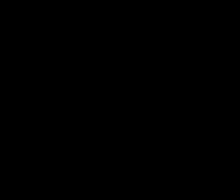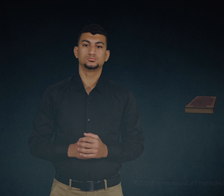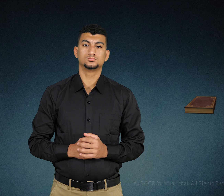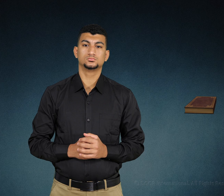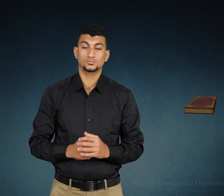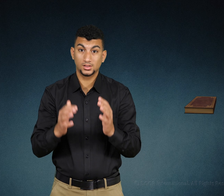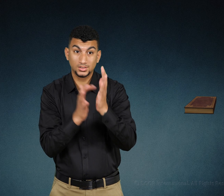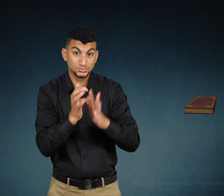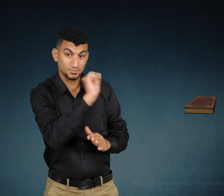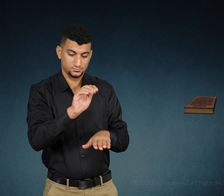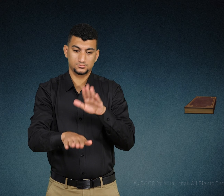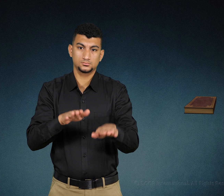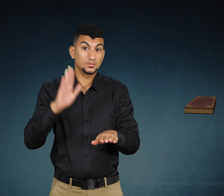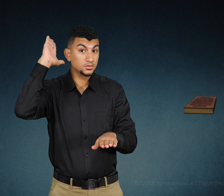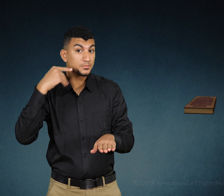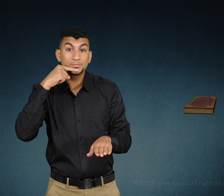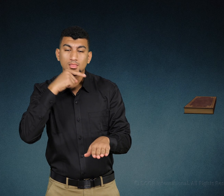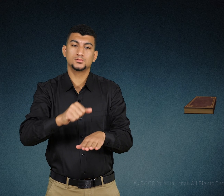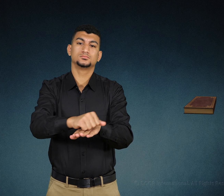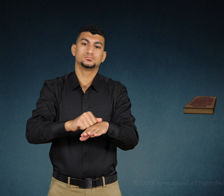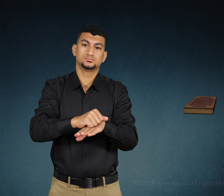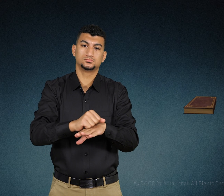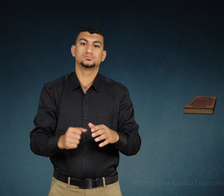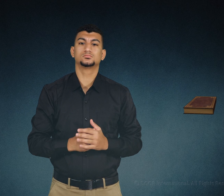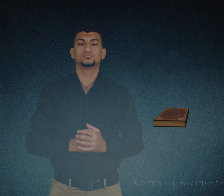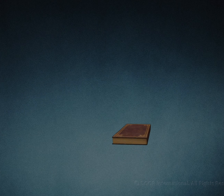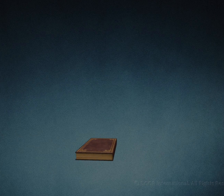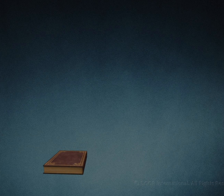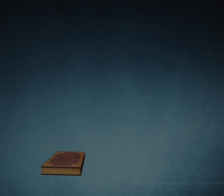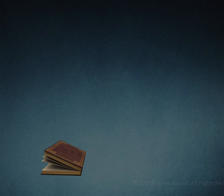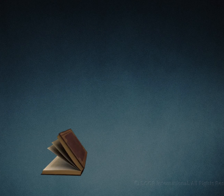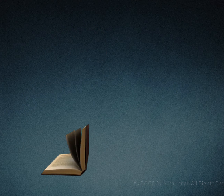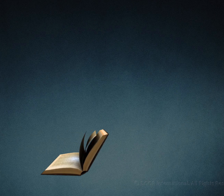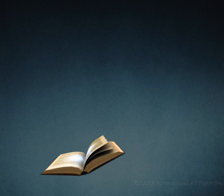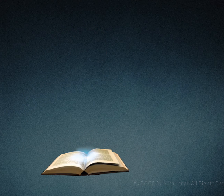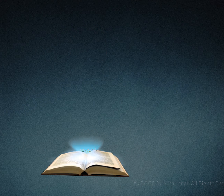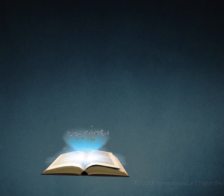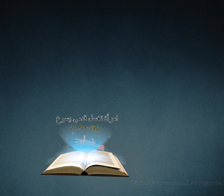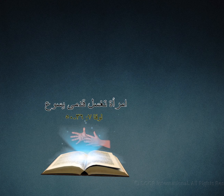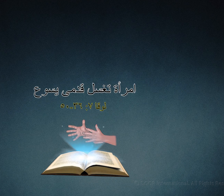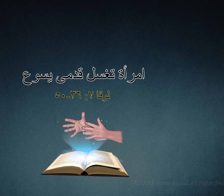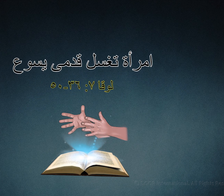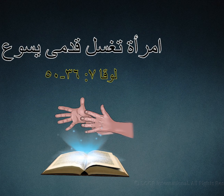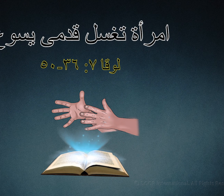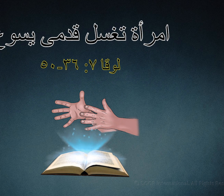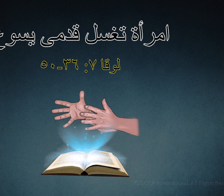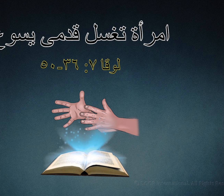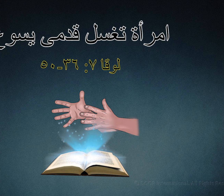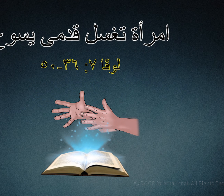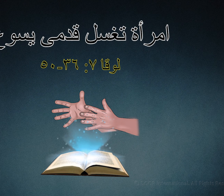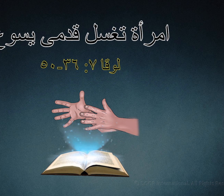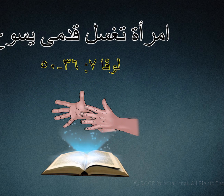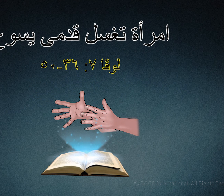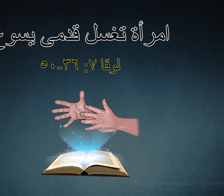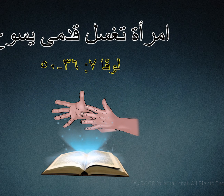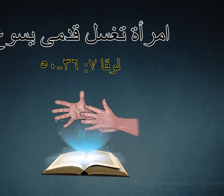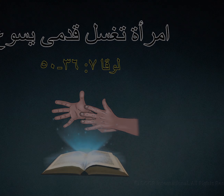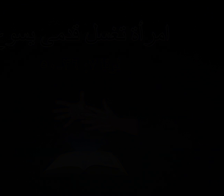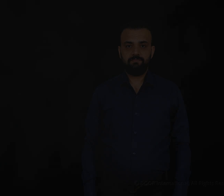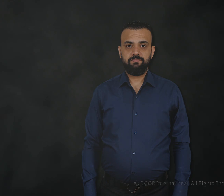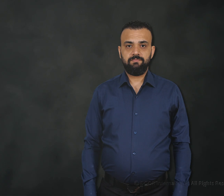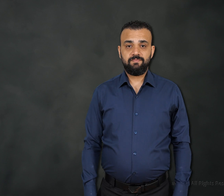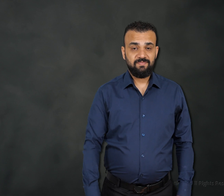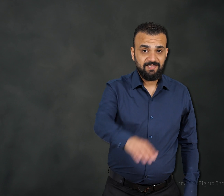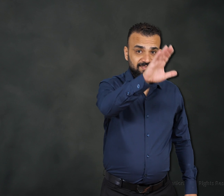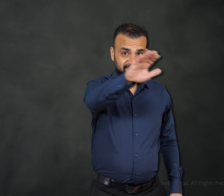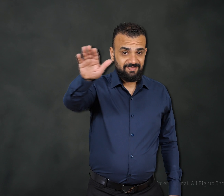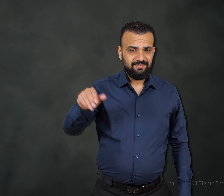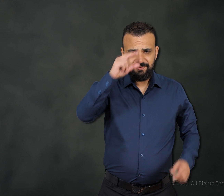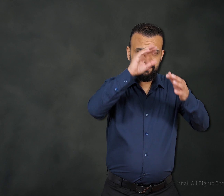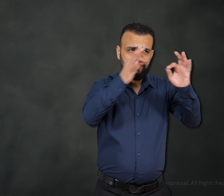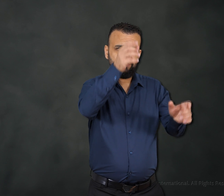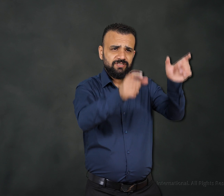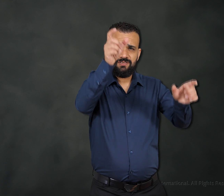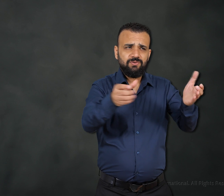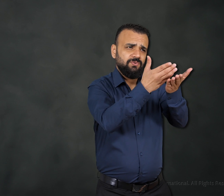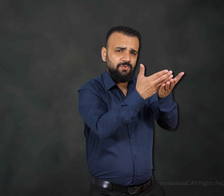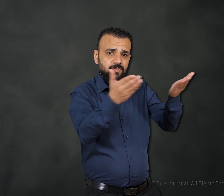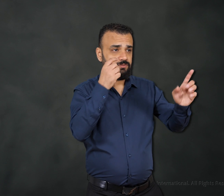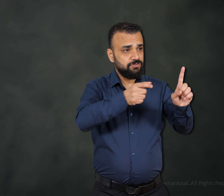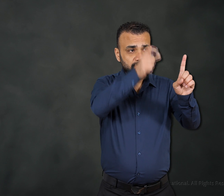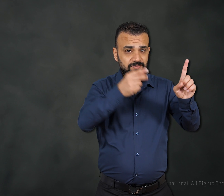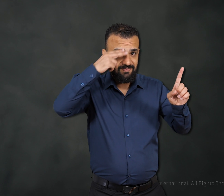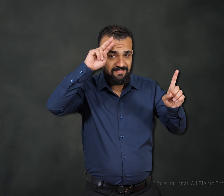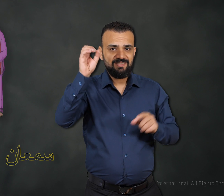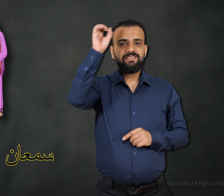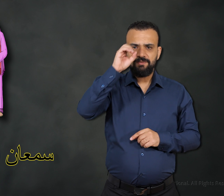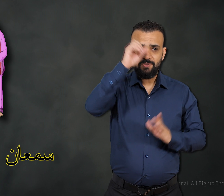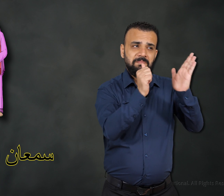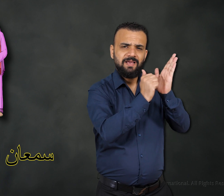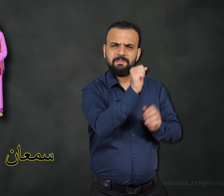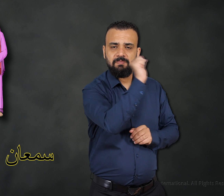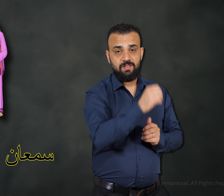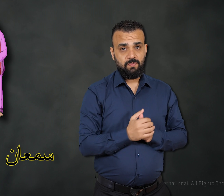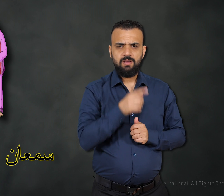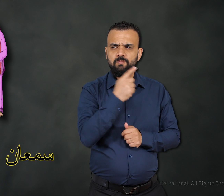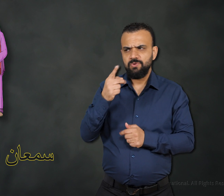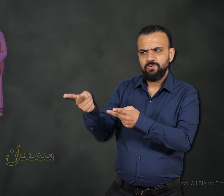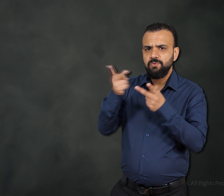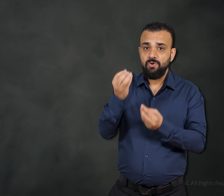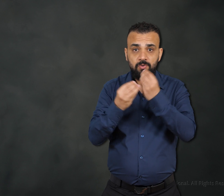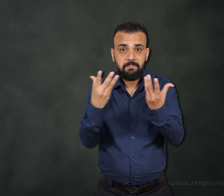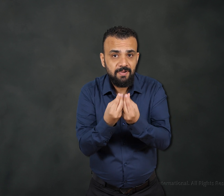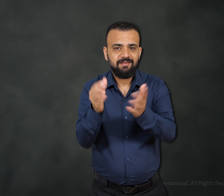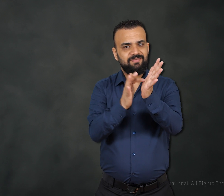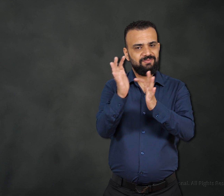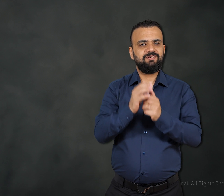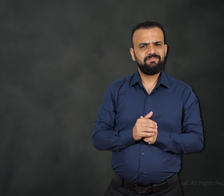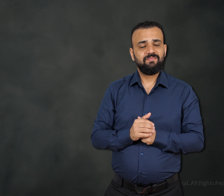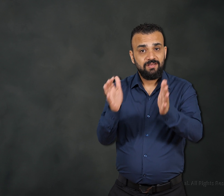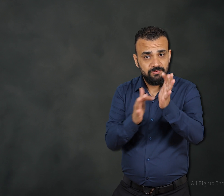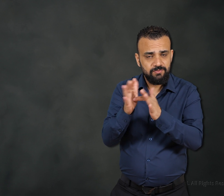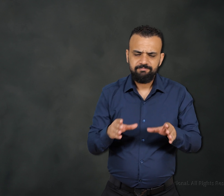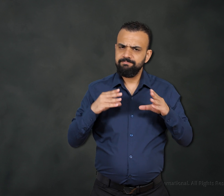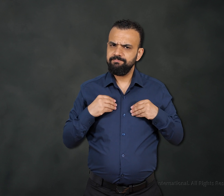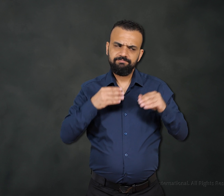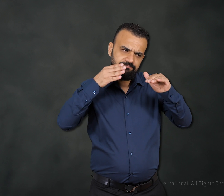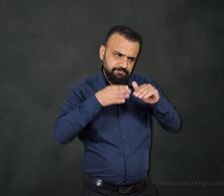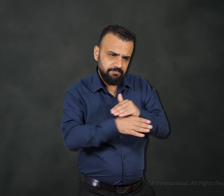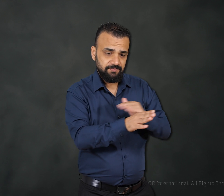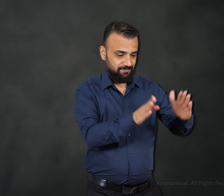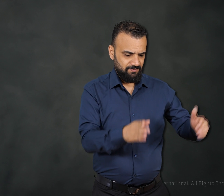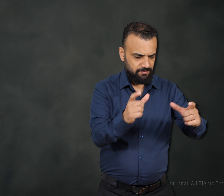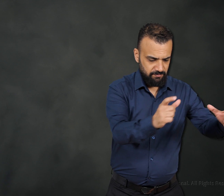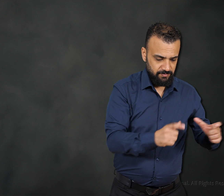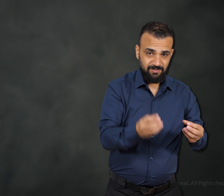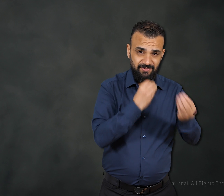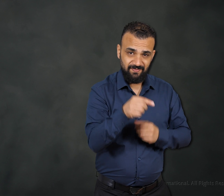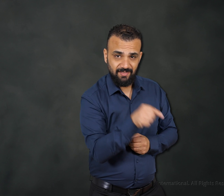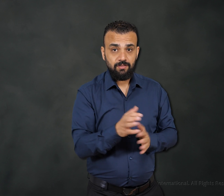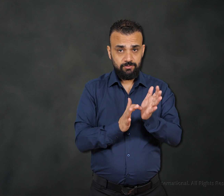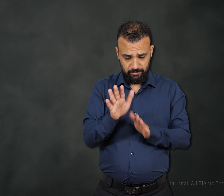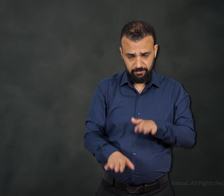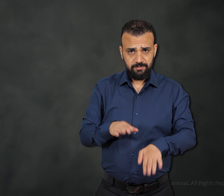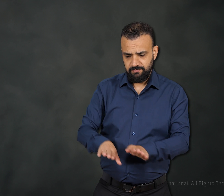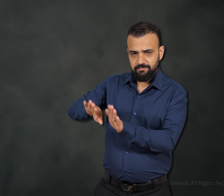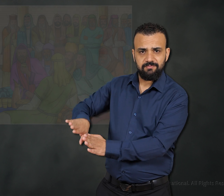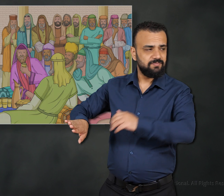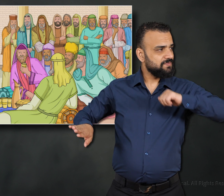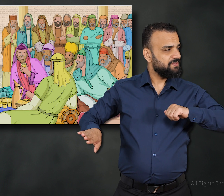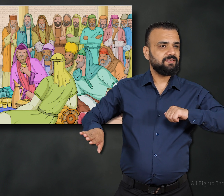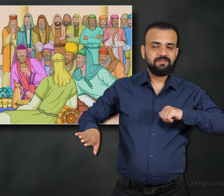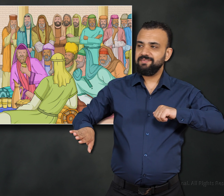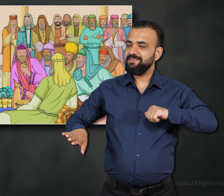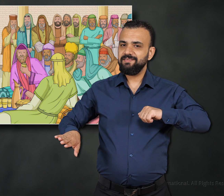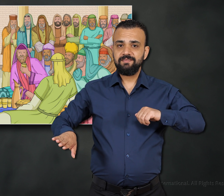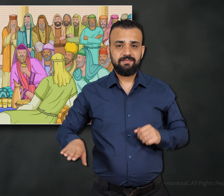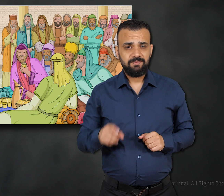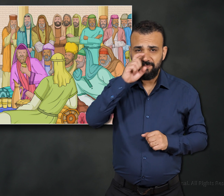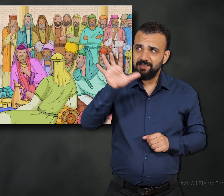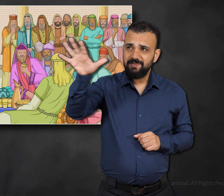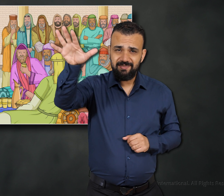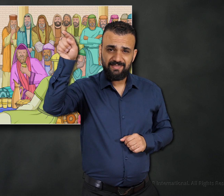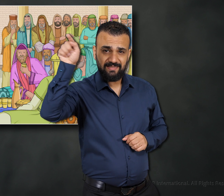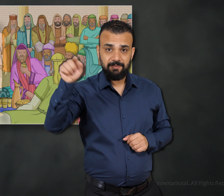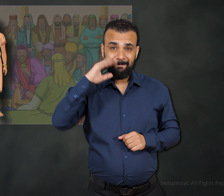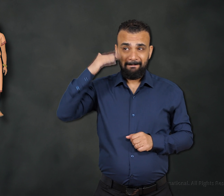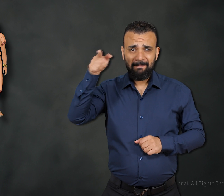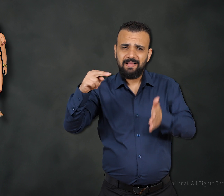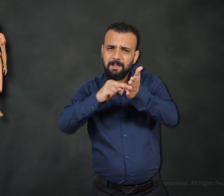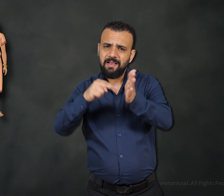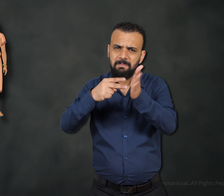Then one of the Pharisees invited Jesus to eat with him, and He entered the Pharisee’s house and reclined at the table.